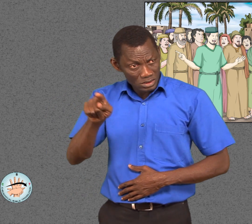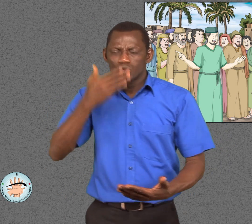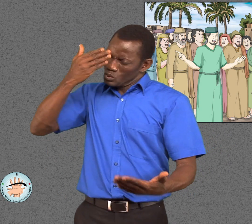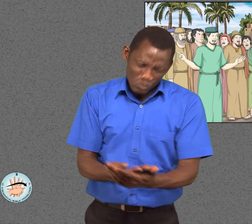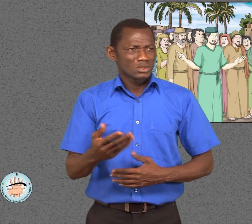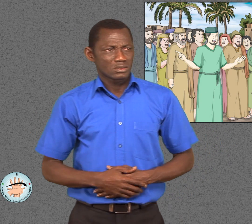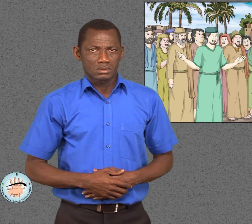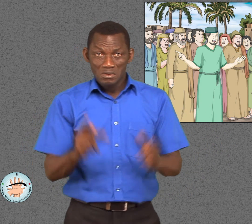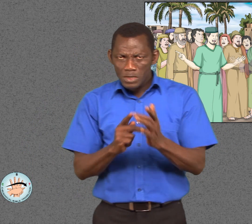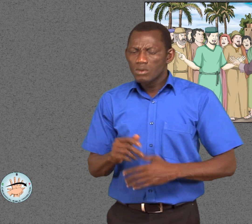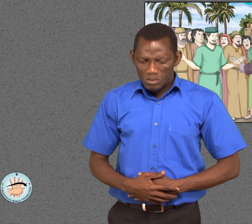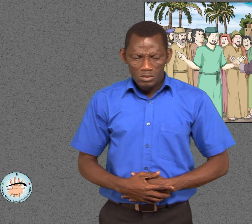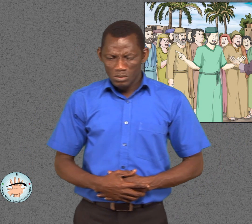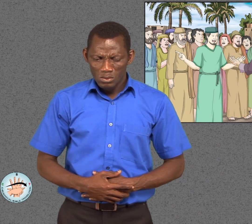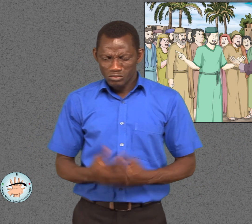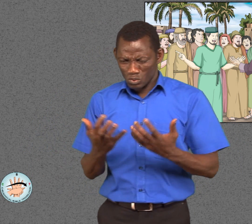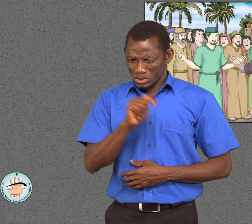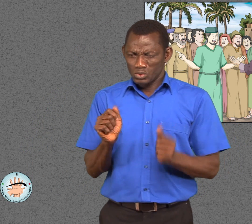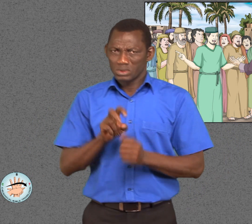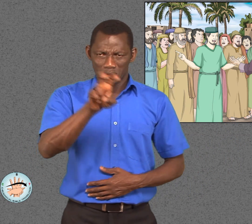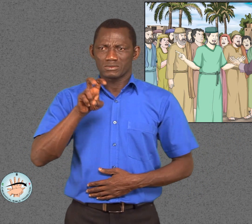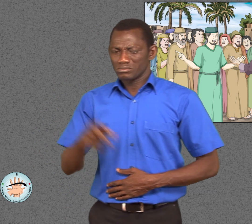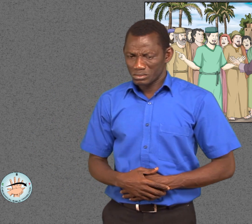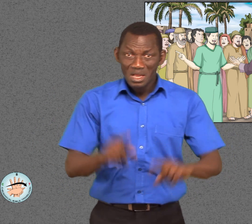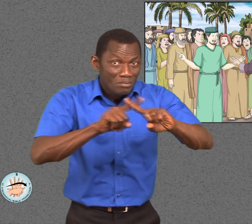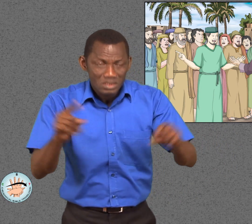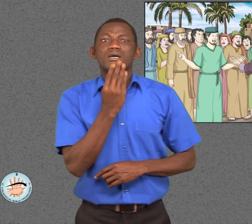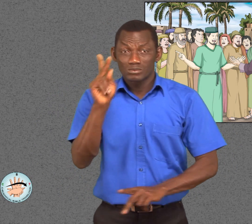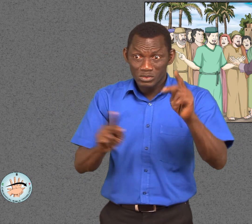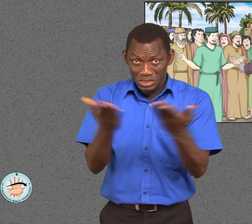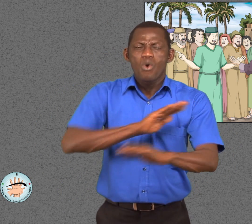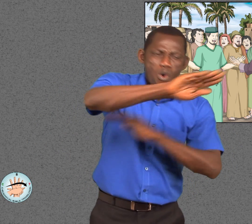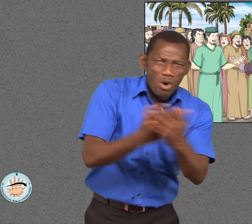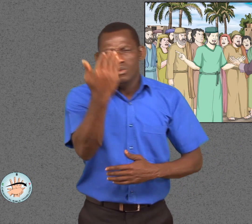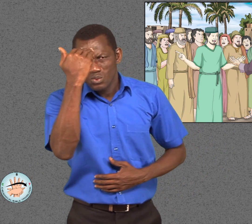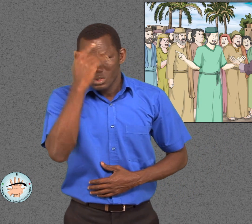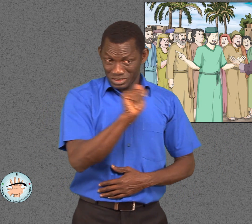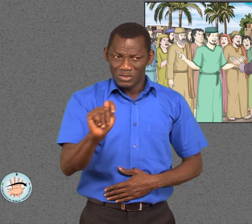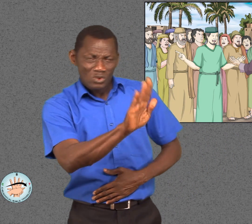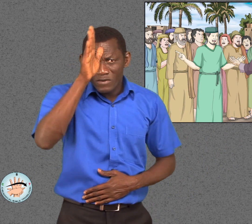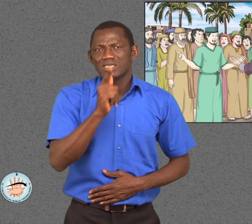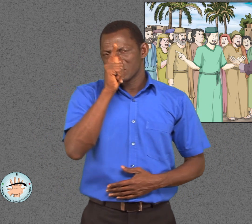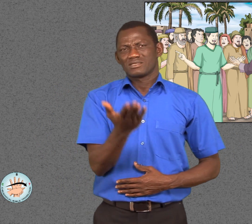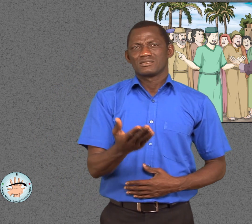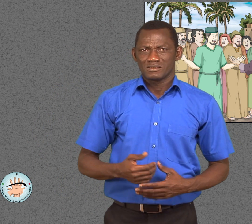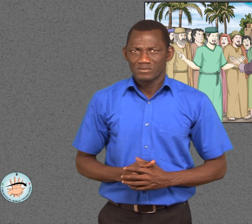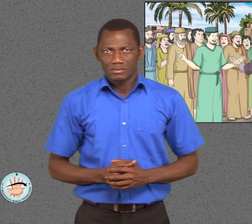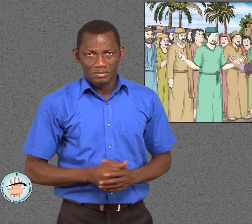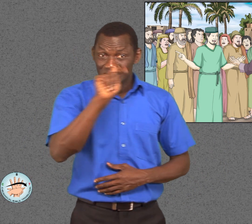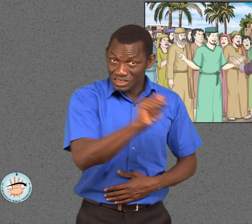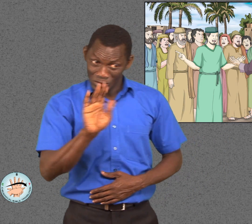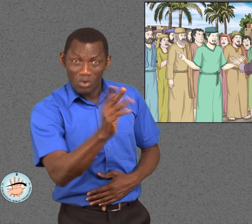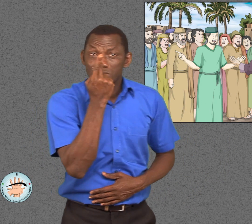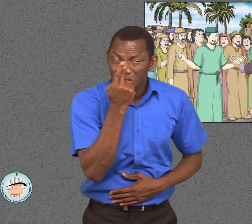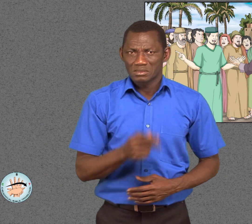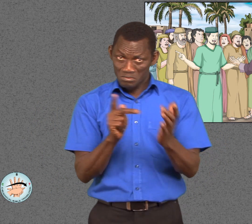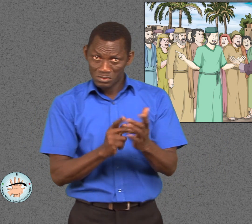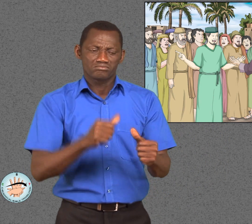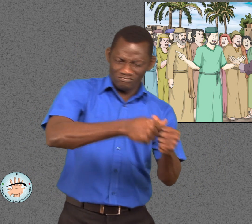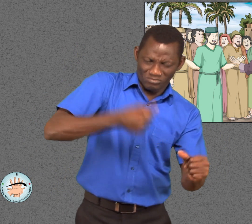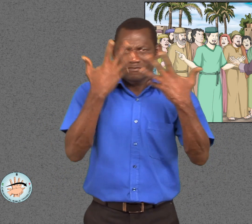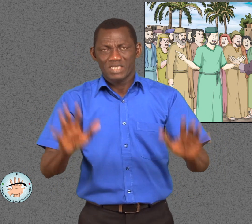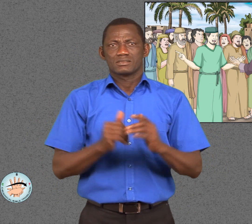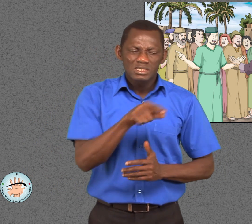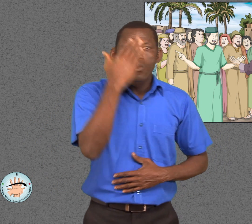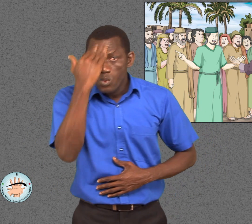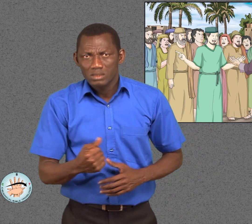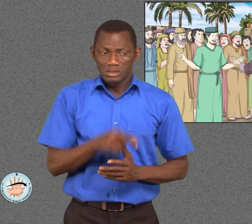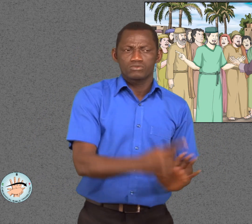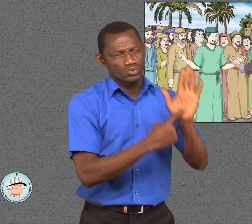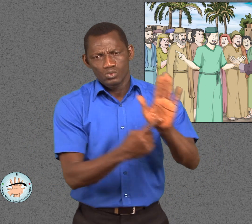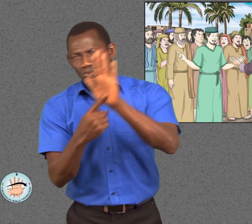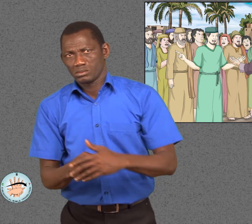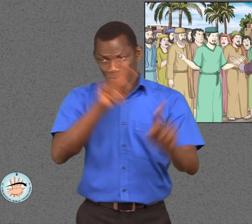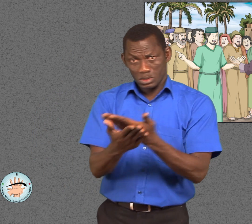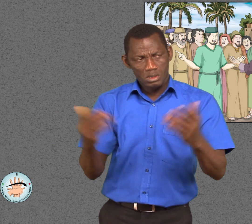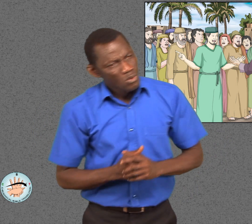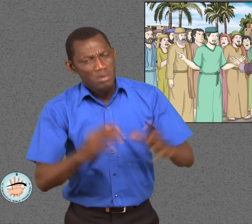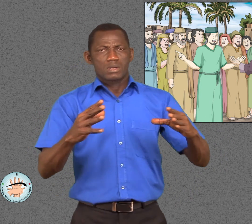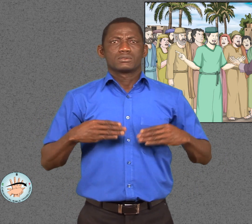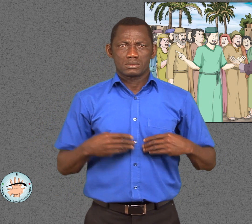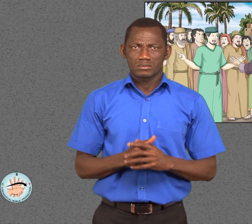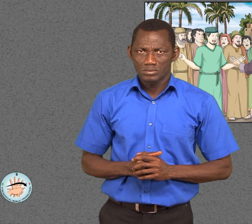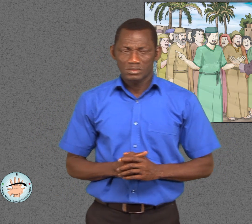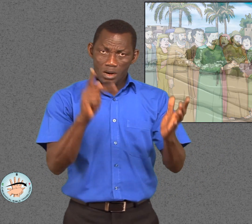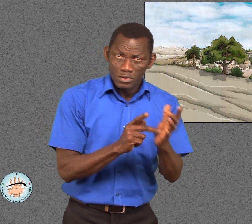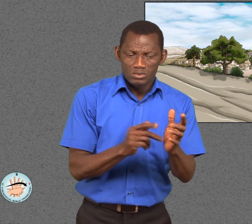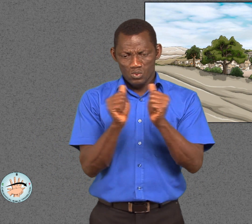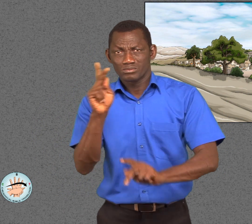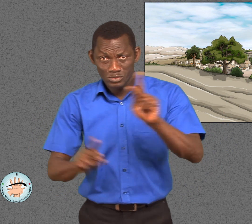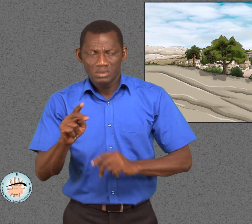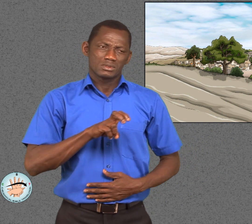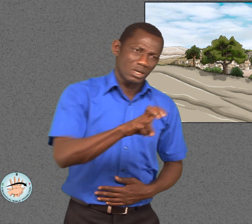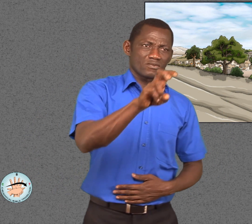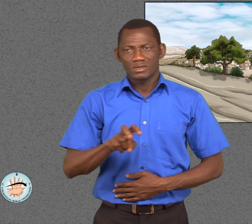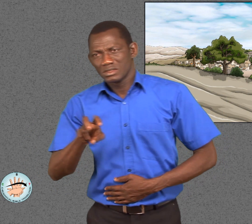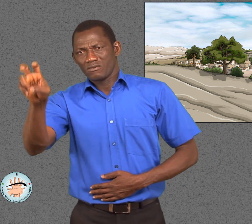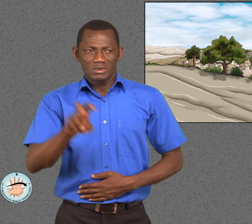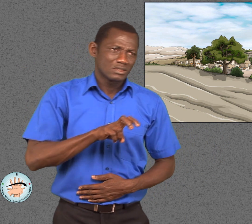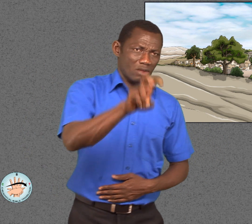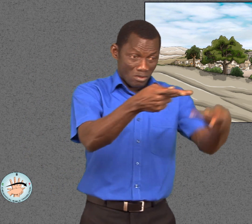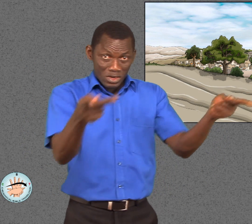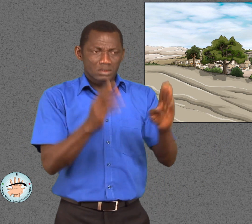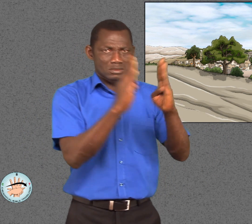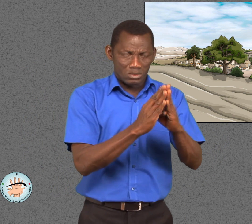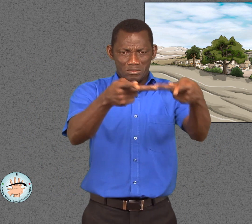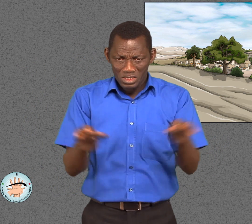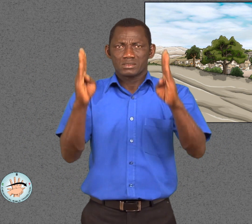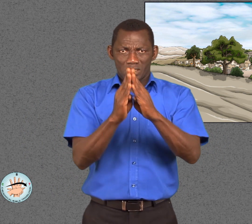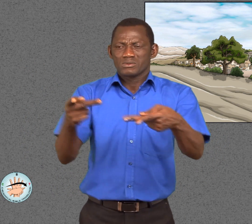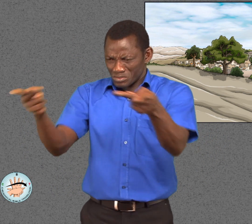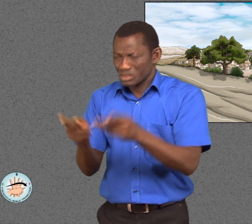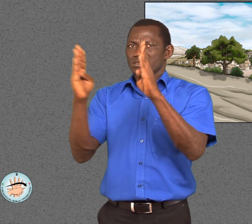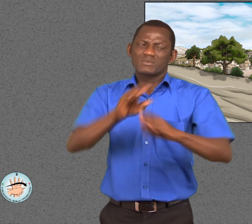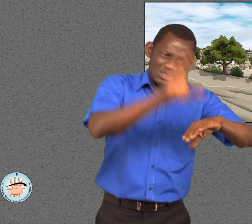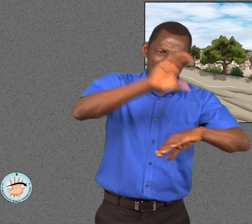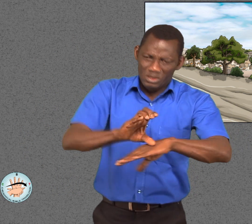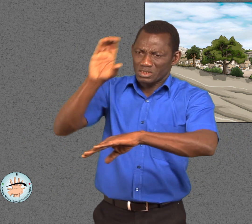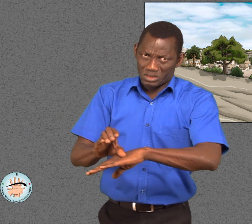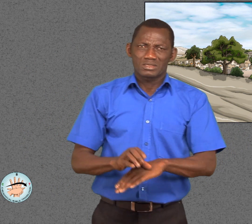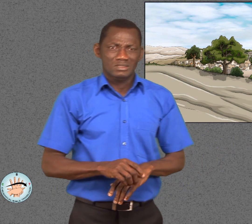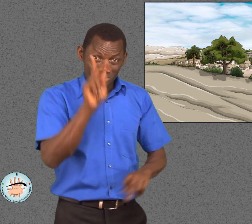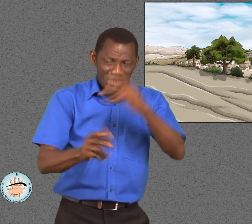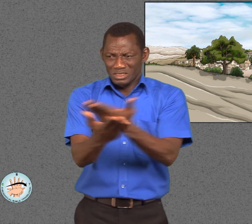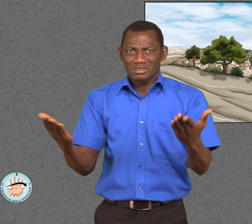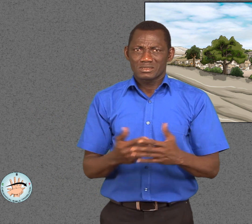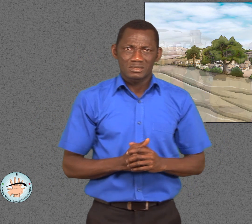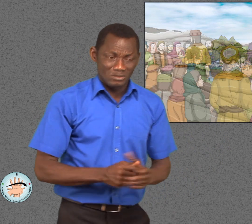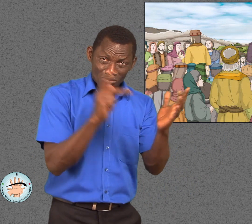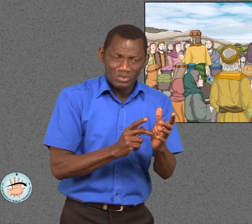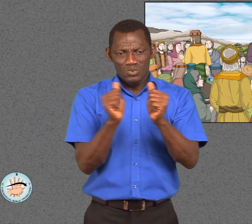Paul wanted Timothy to accompany him, so he took him and circumcised him on account of the Jews in that area, for they all knew that his father was a Greek.